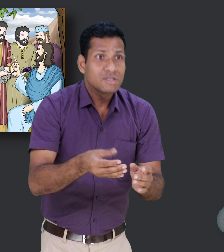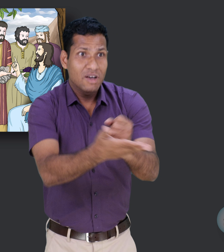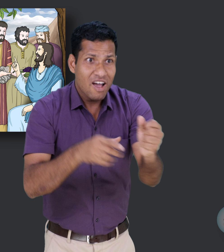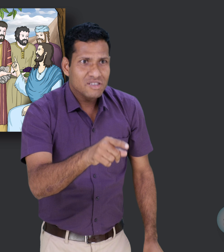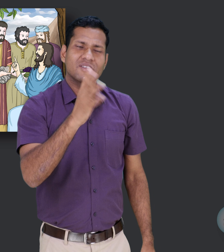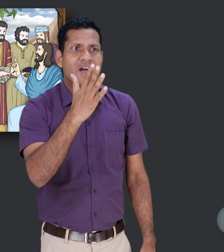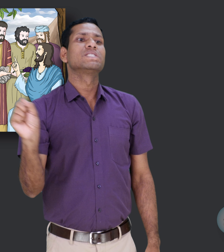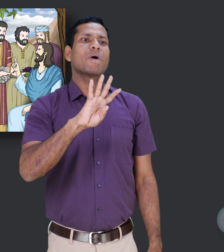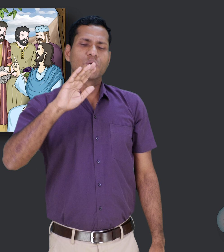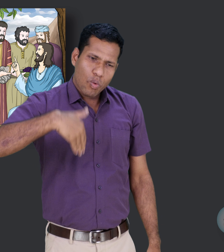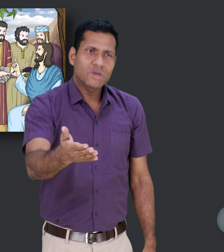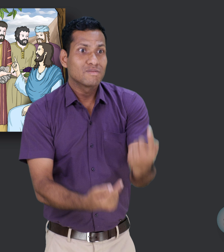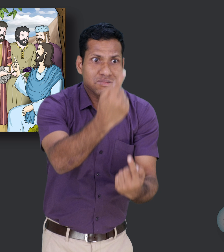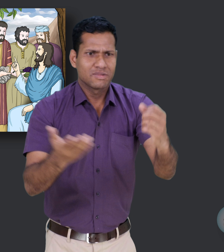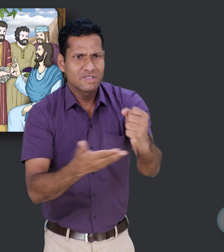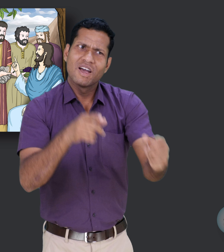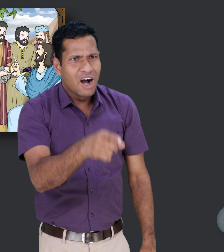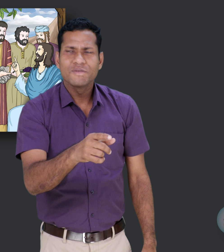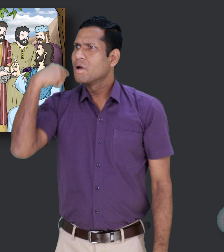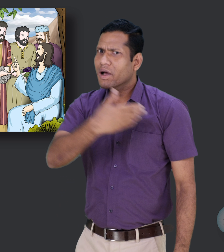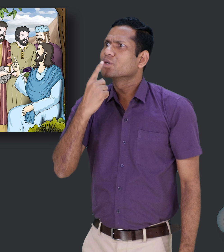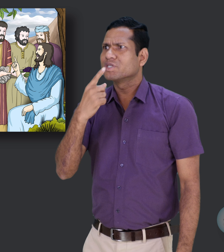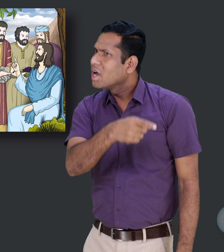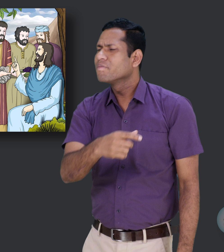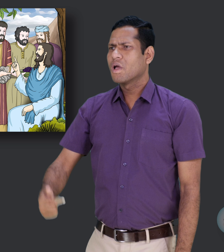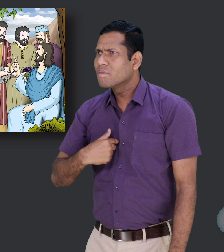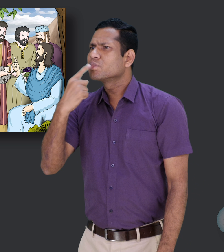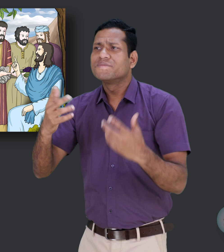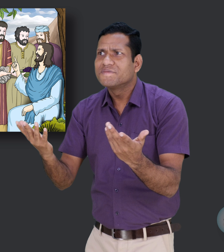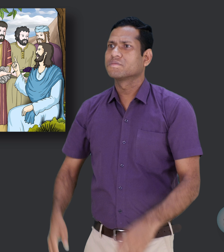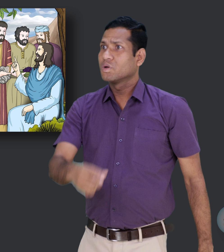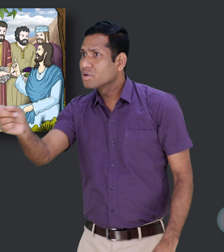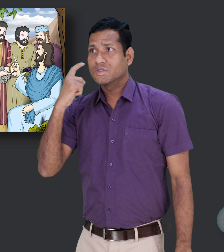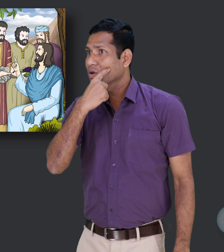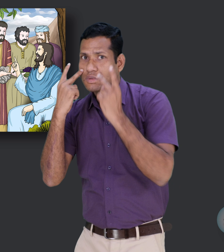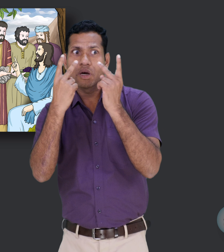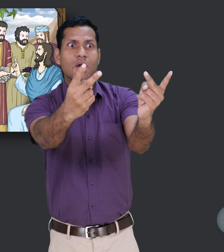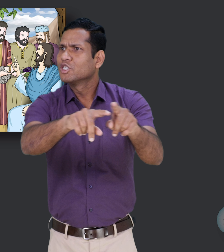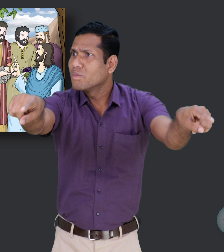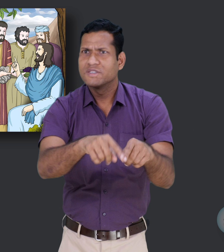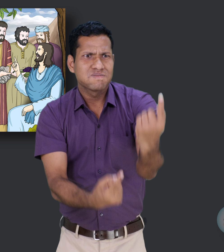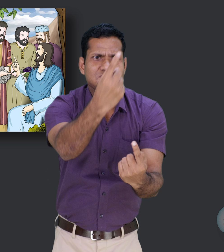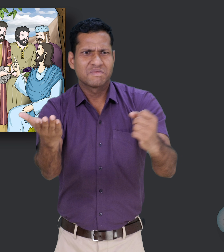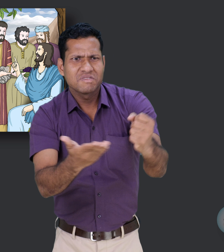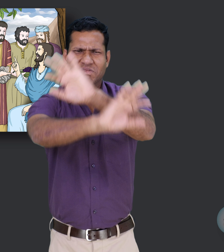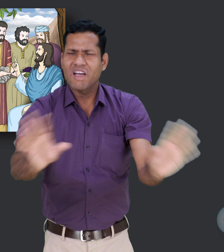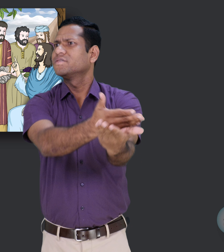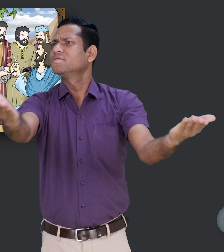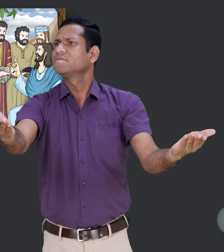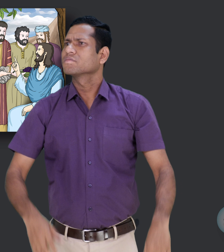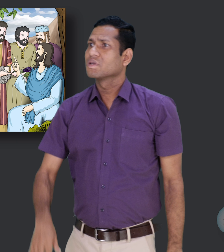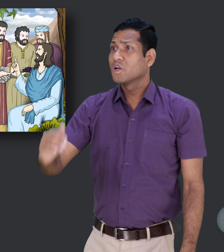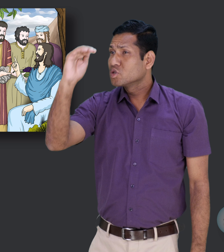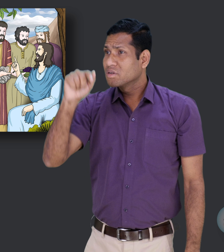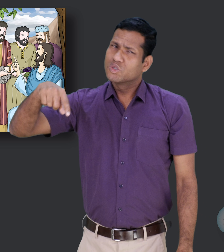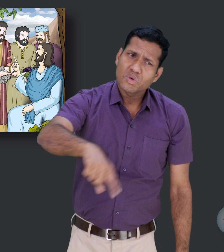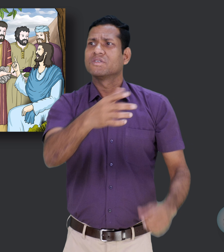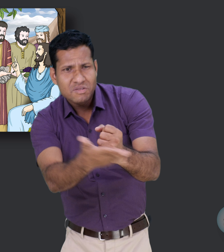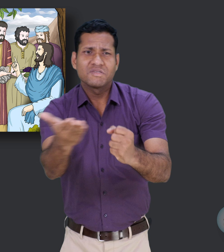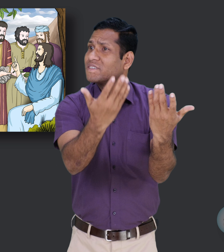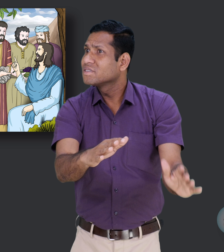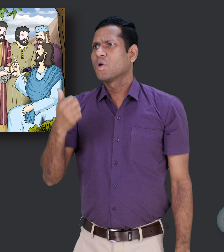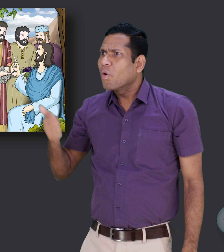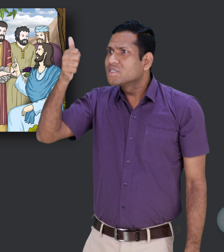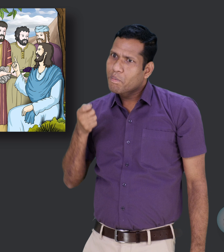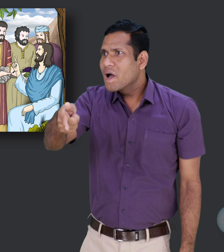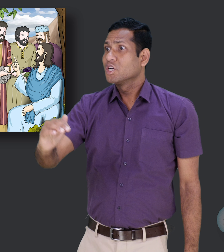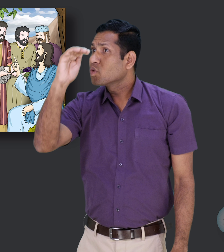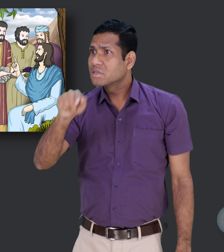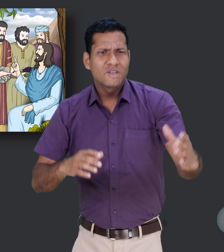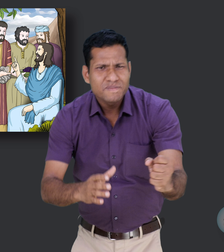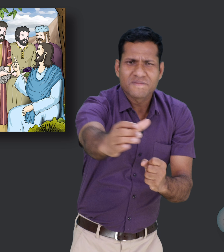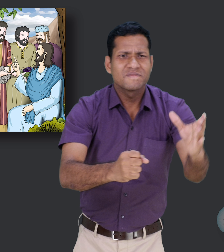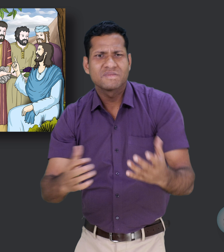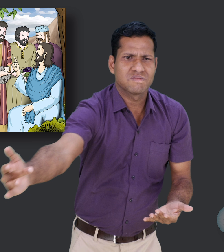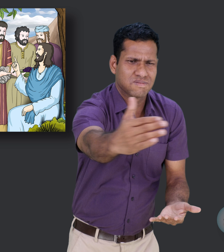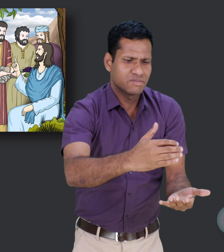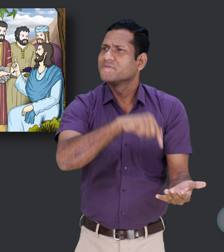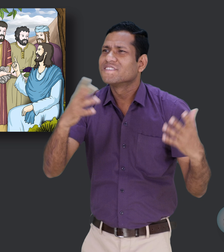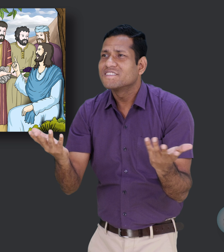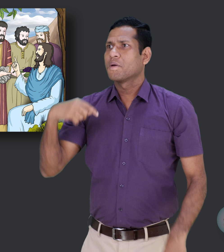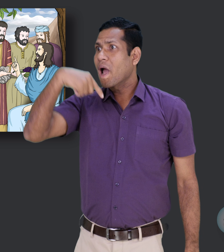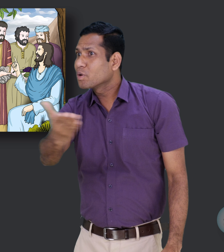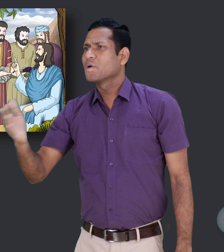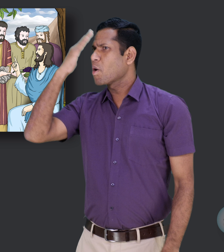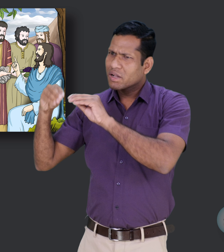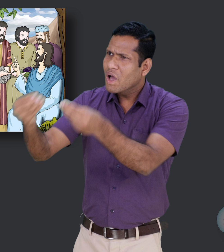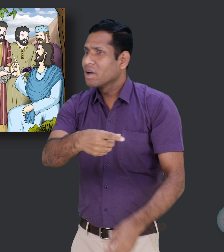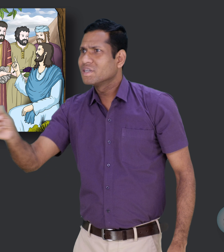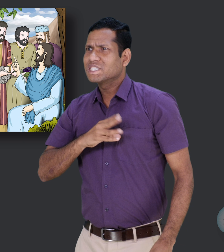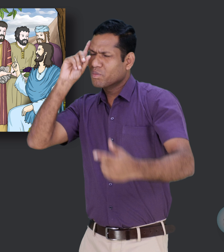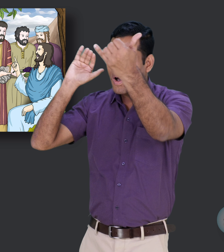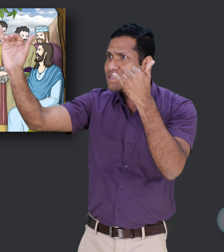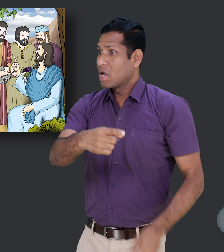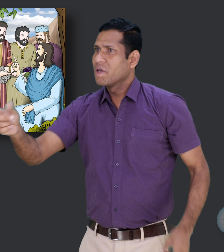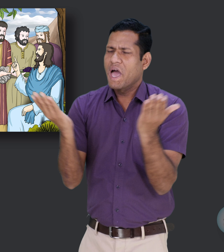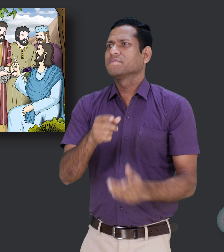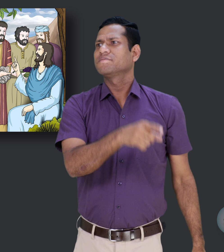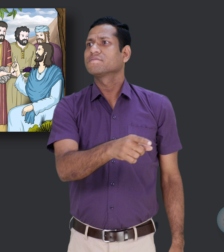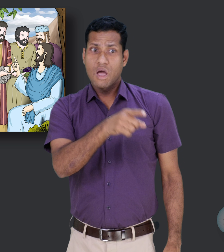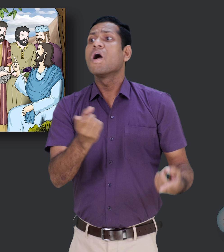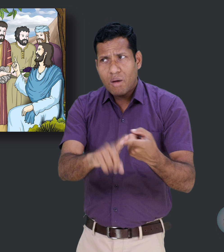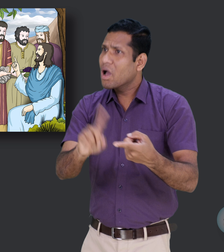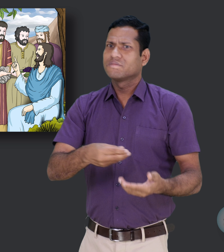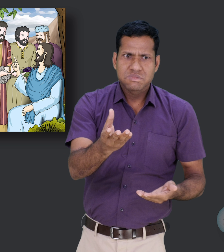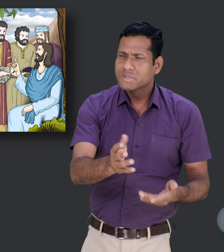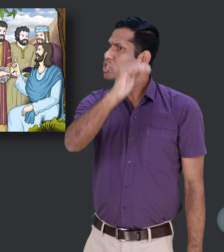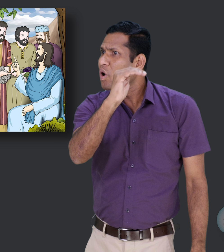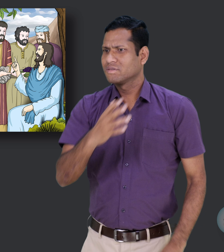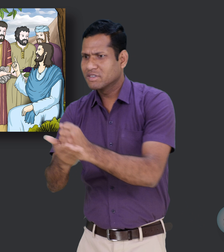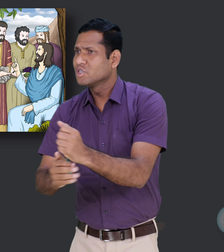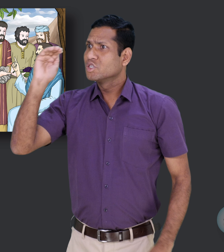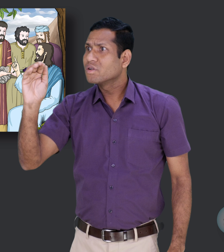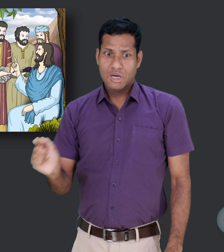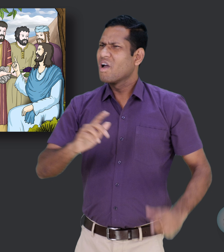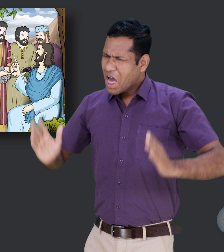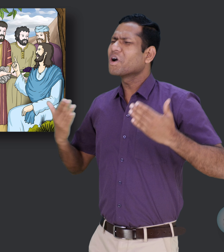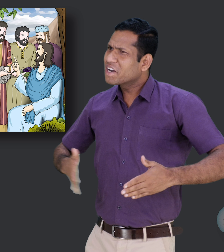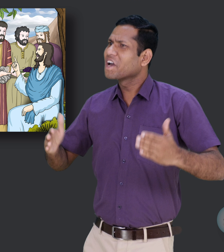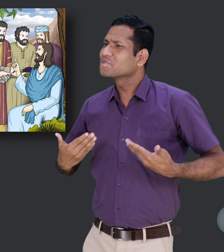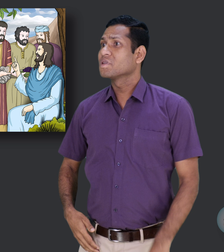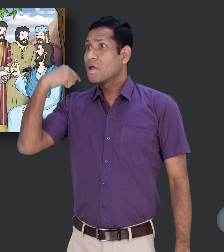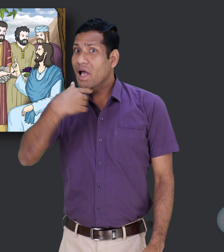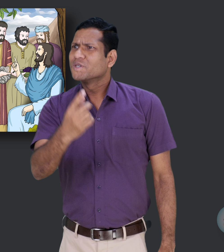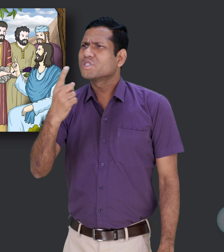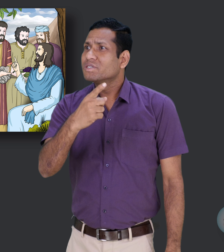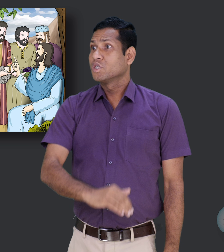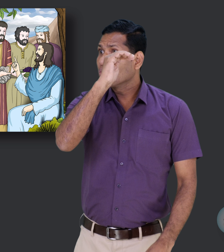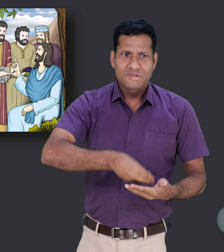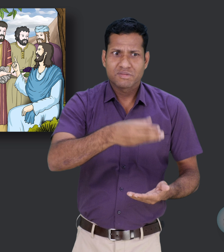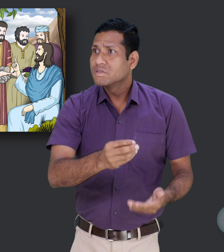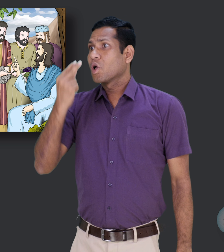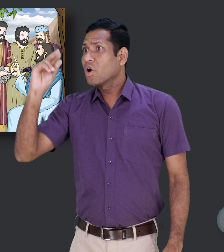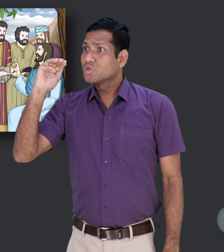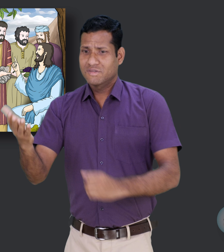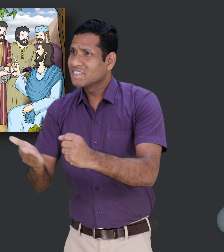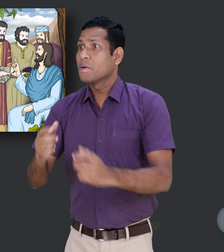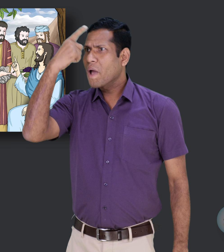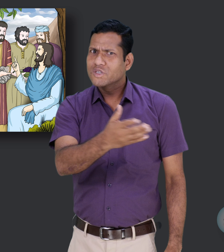I tell you, lift up your eyes and look at the fields, for they are ripe for harvest. Already the reaper draws his wages and gathers a crop for eternal life, so that the sower and the reaper may rejoice together.